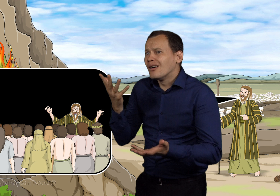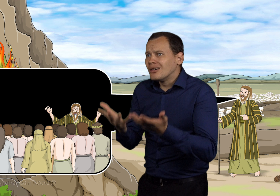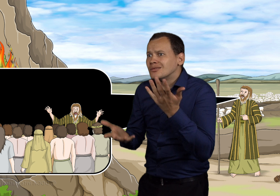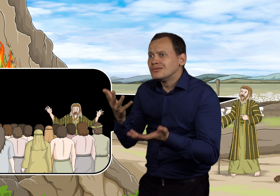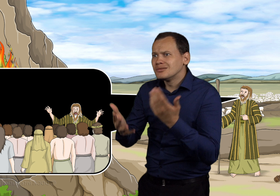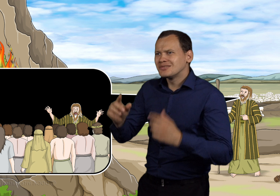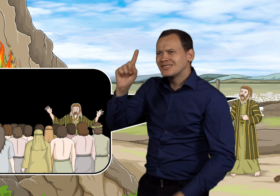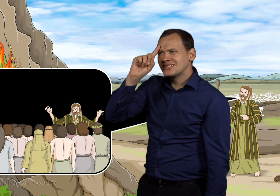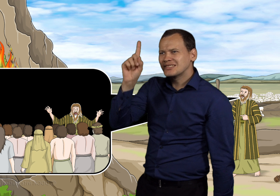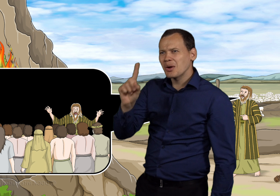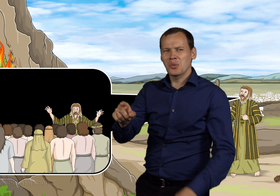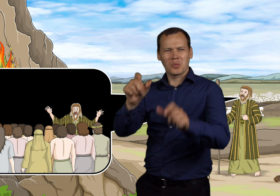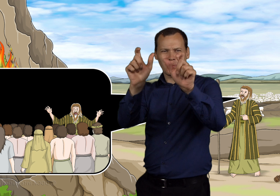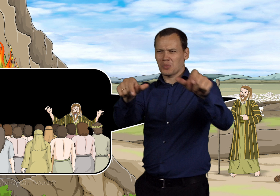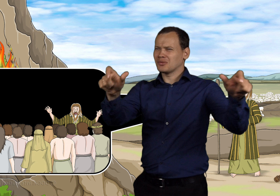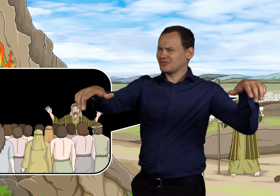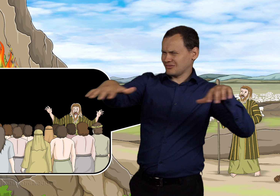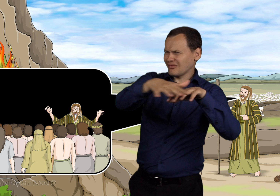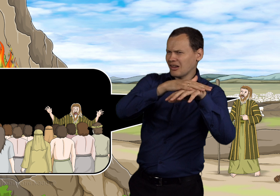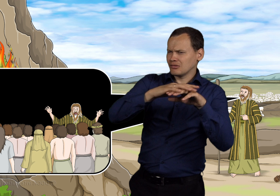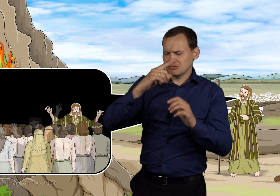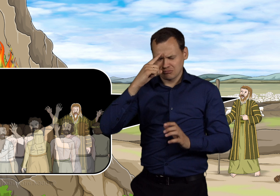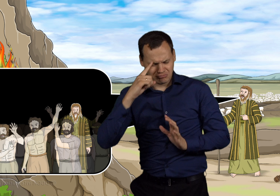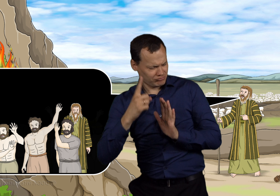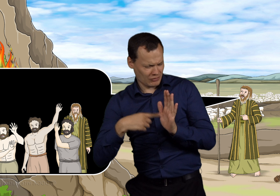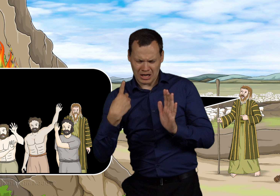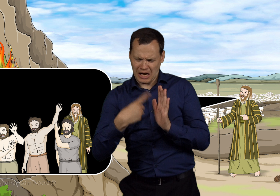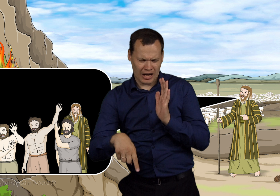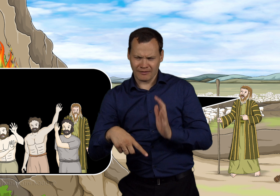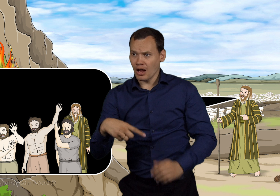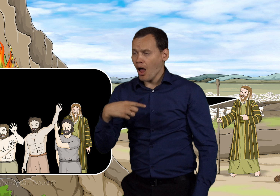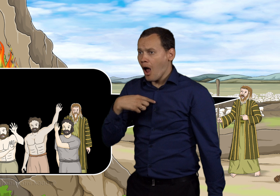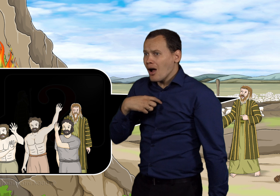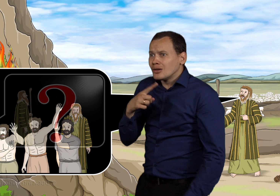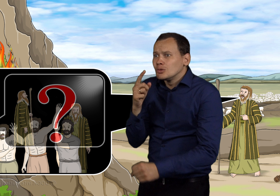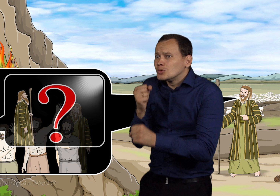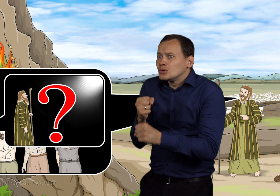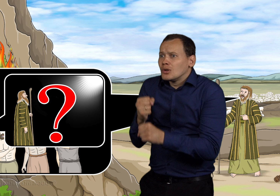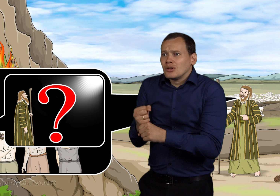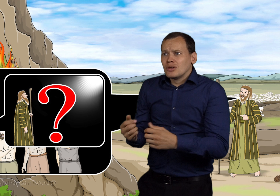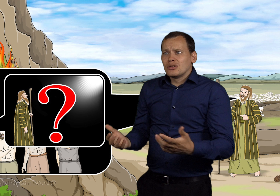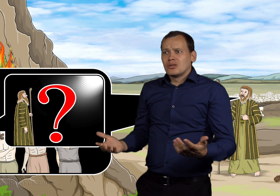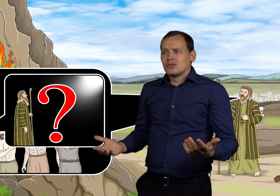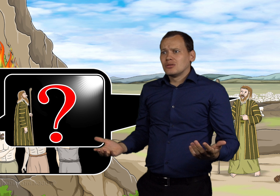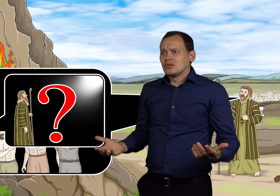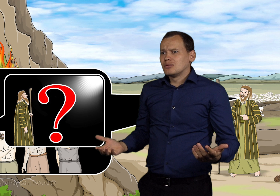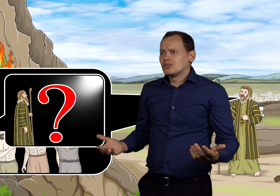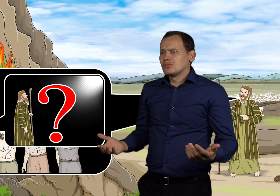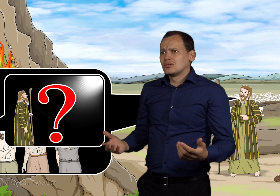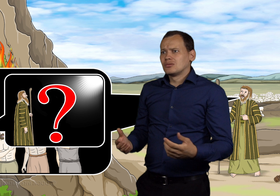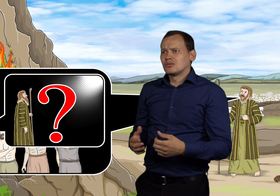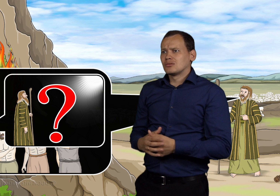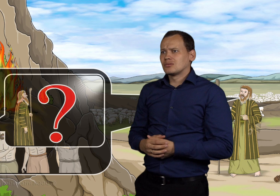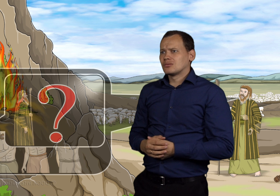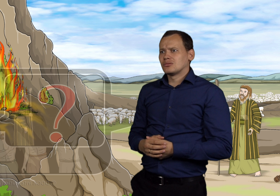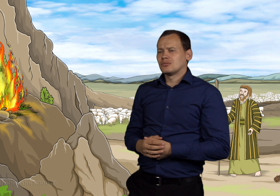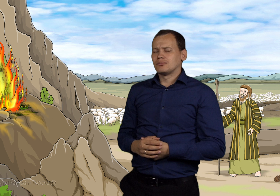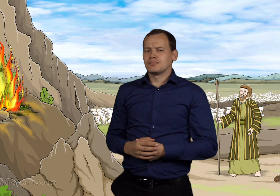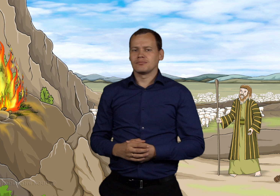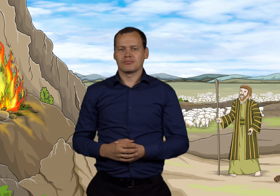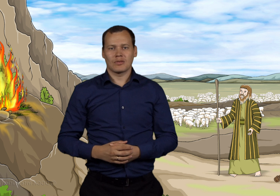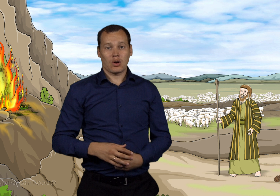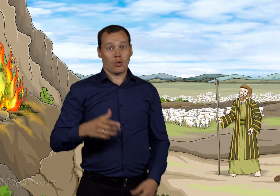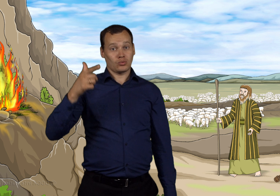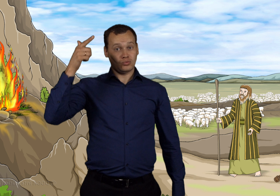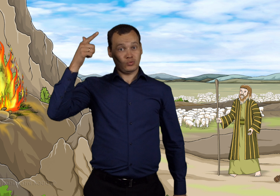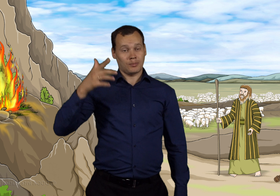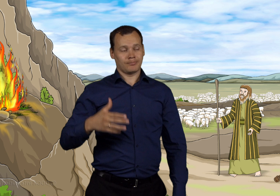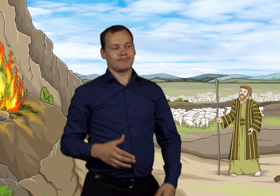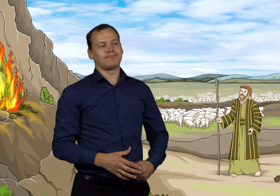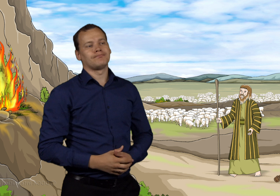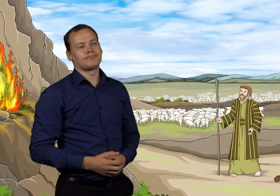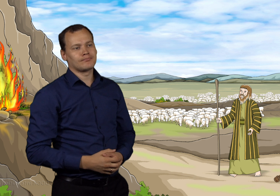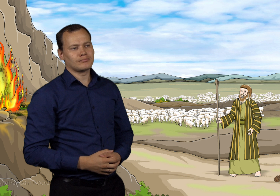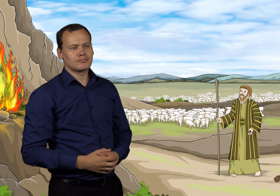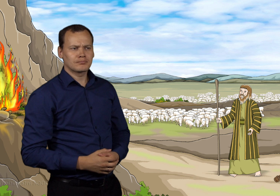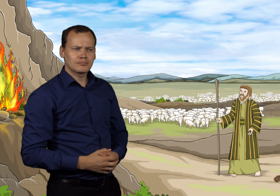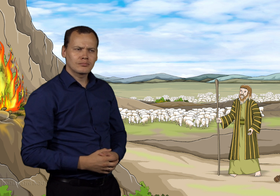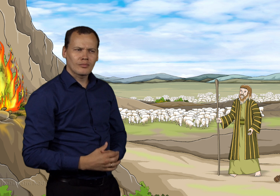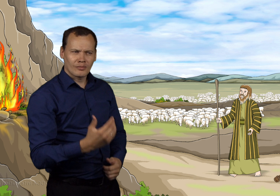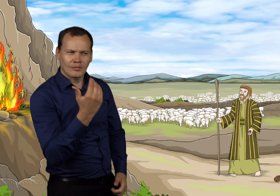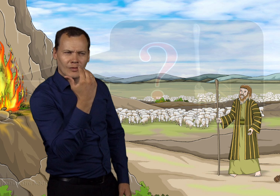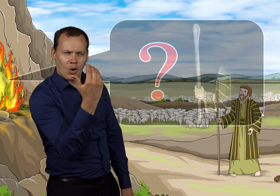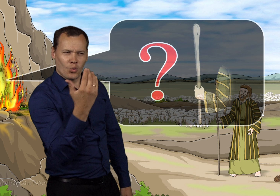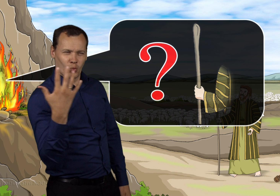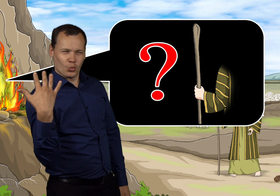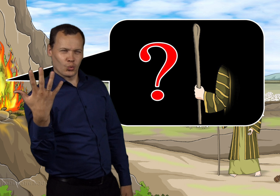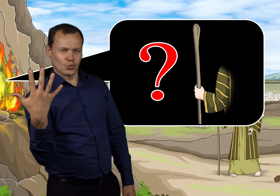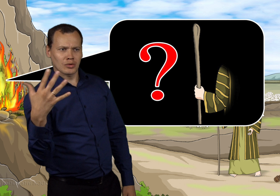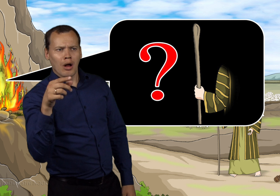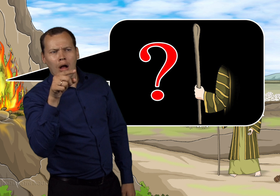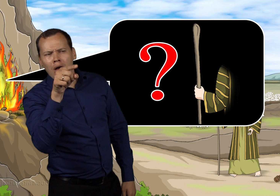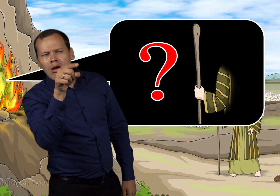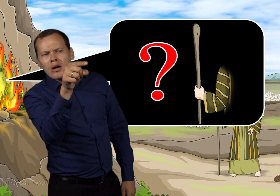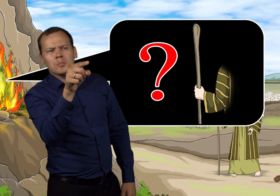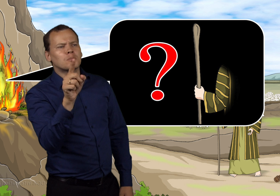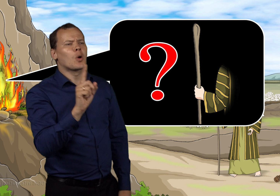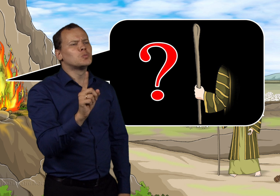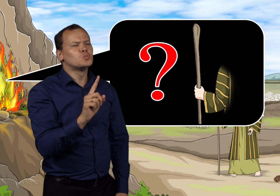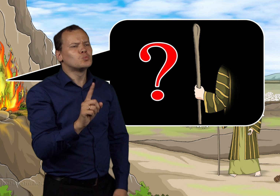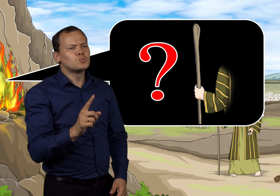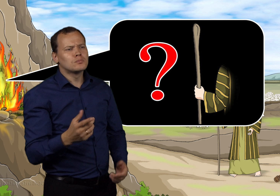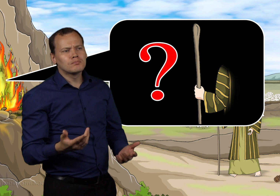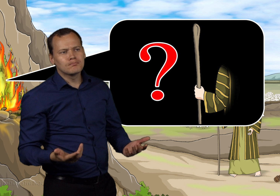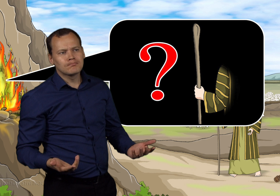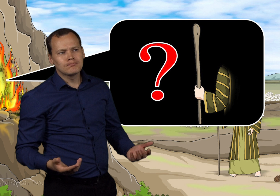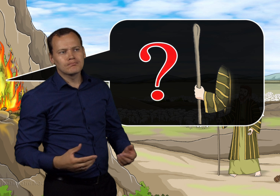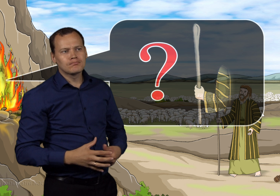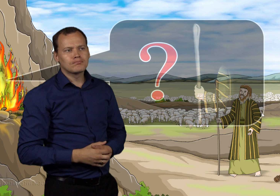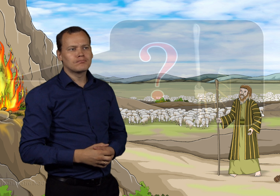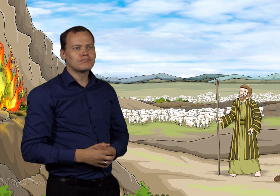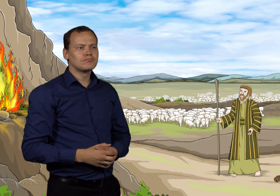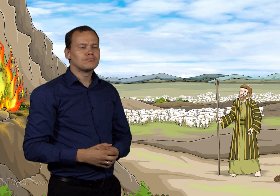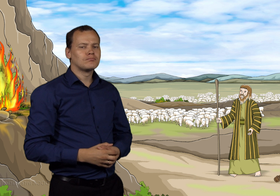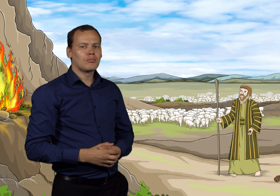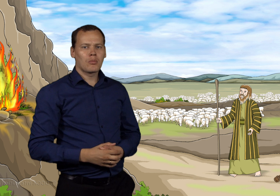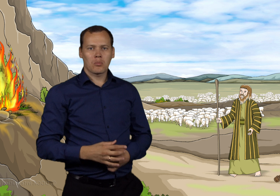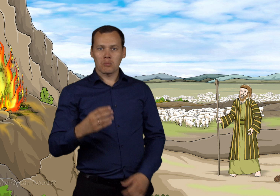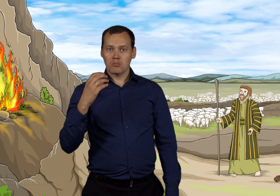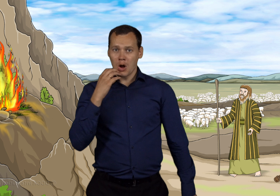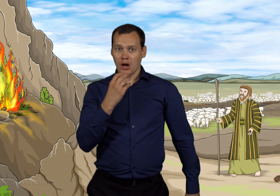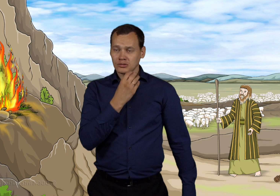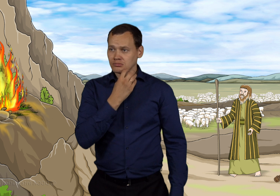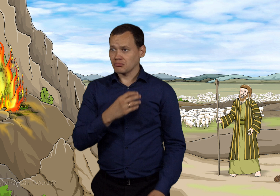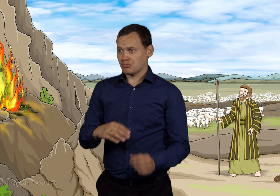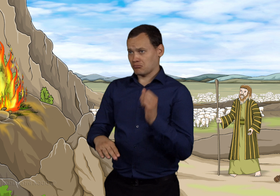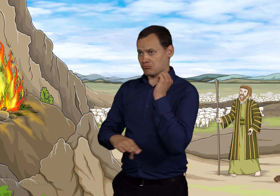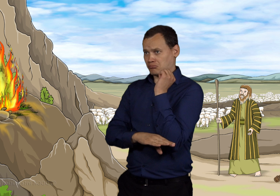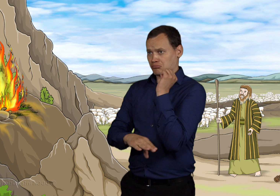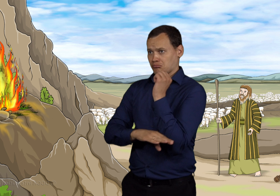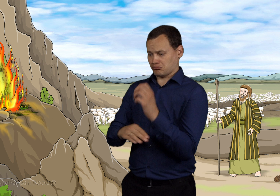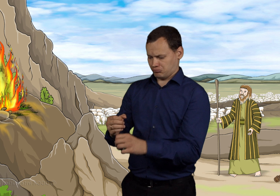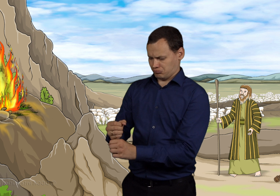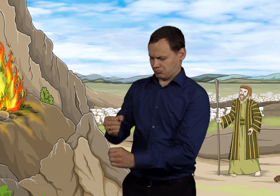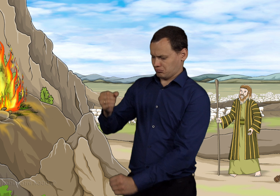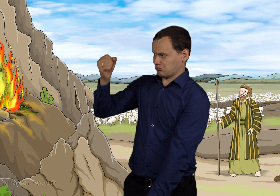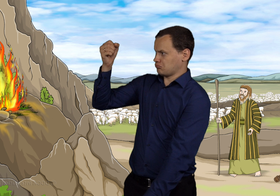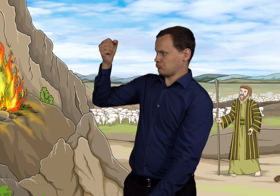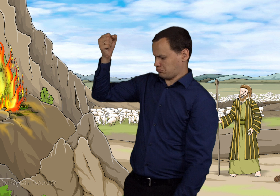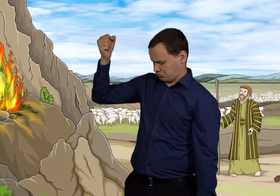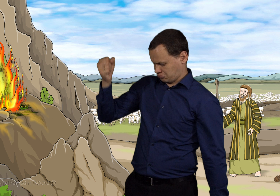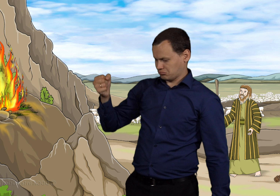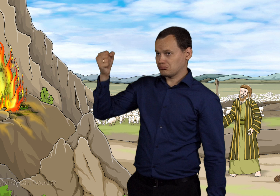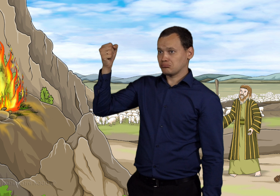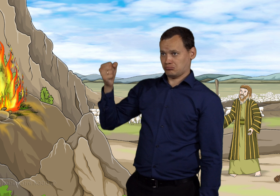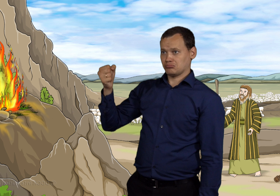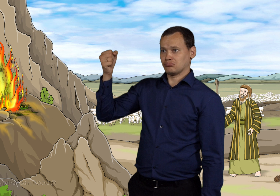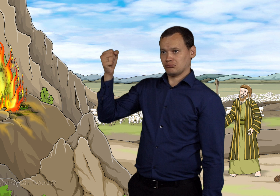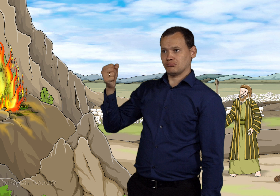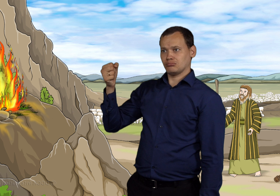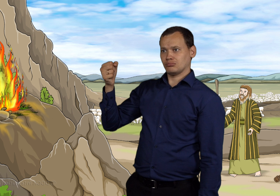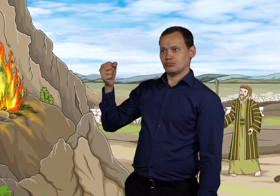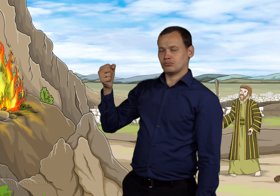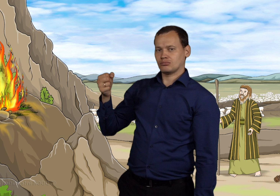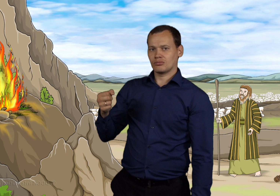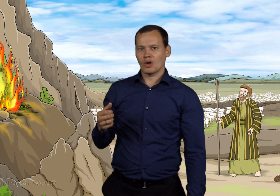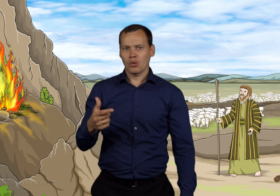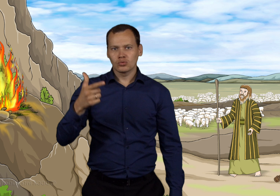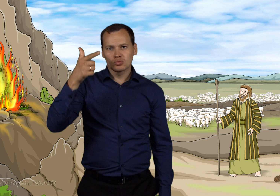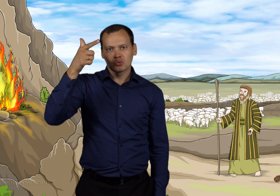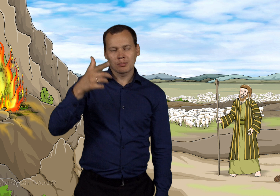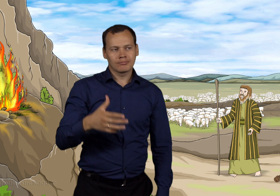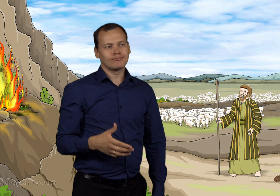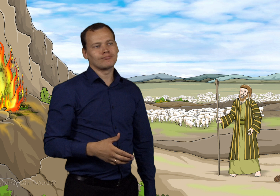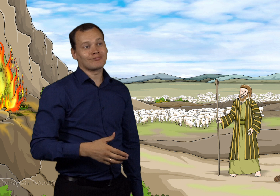For they may say, ‘The LORD has not appeared to you.’” And the LORD asked him, “What is that in your hand?” “A staff,” he replied.